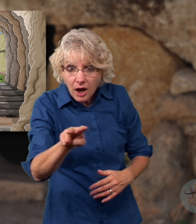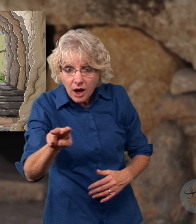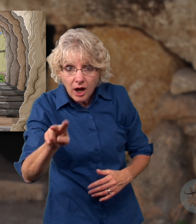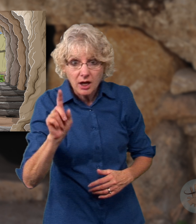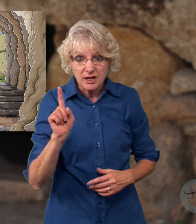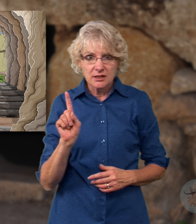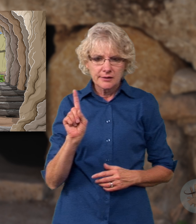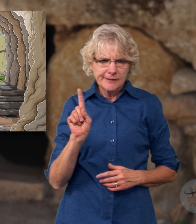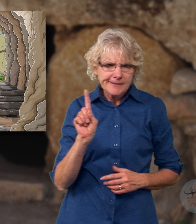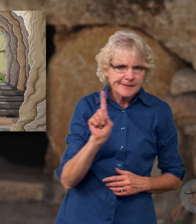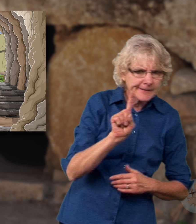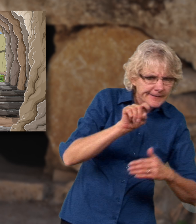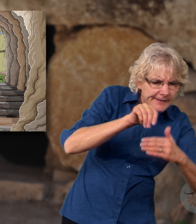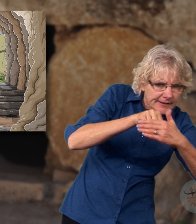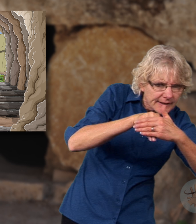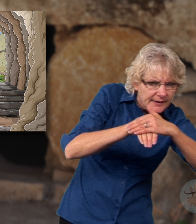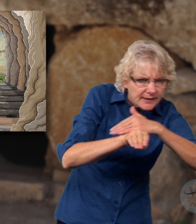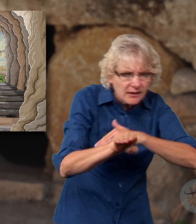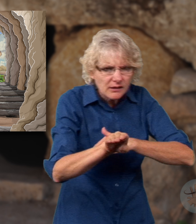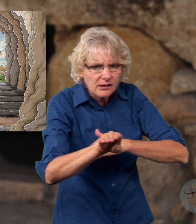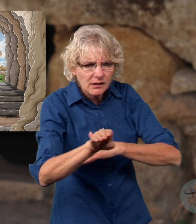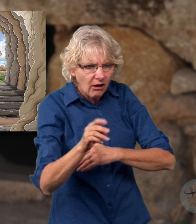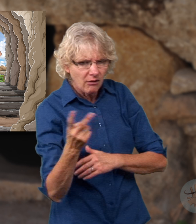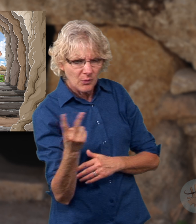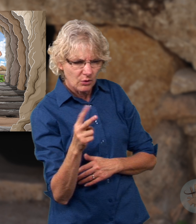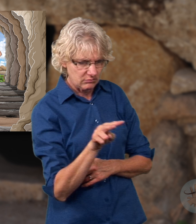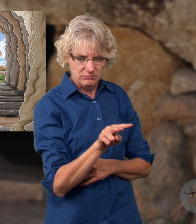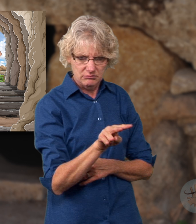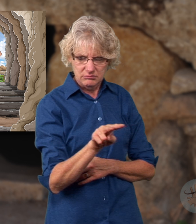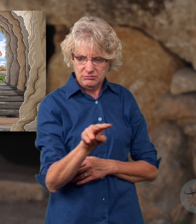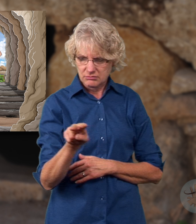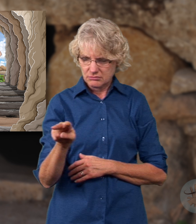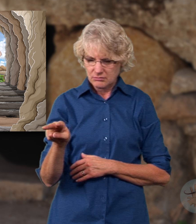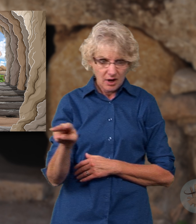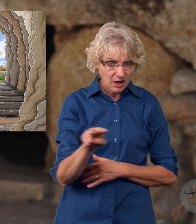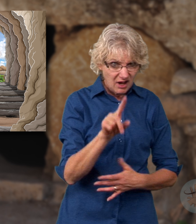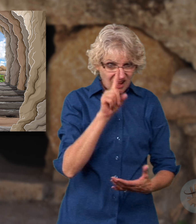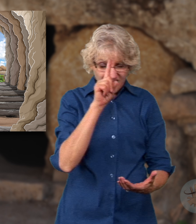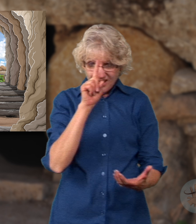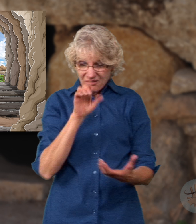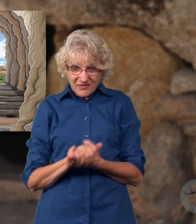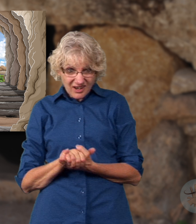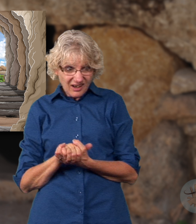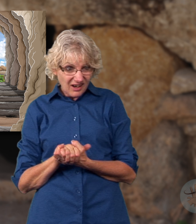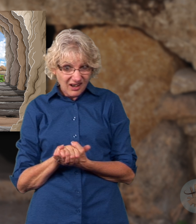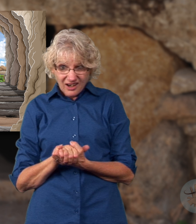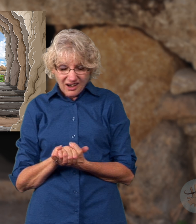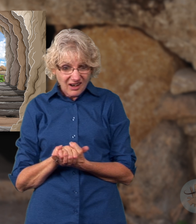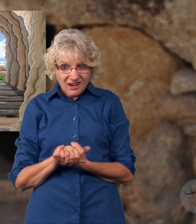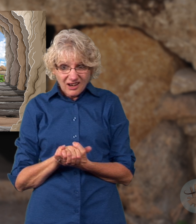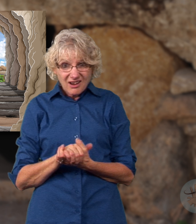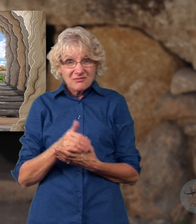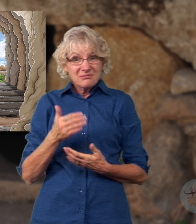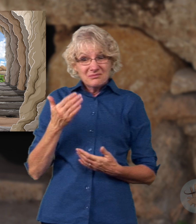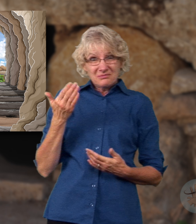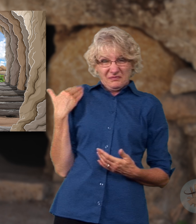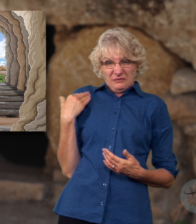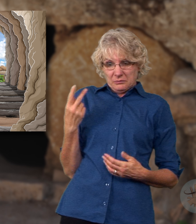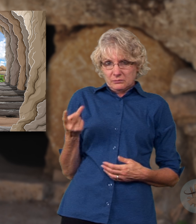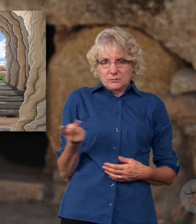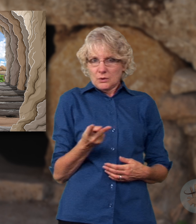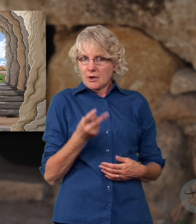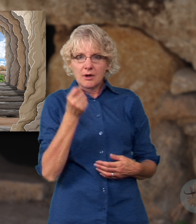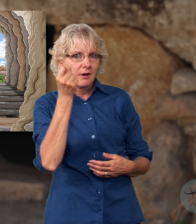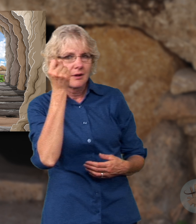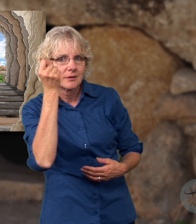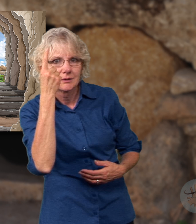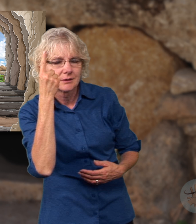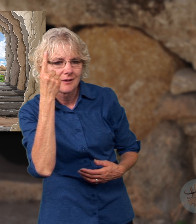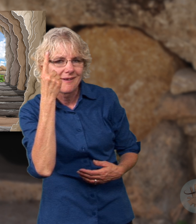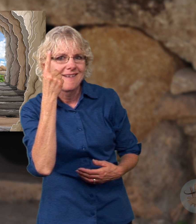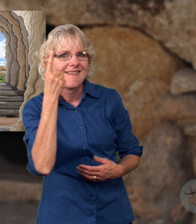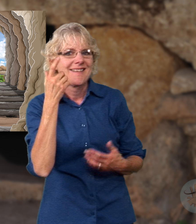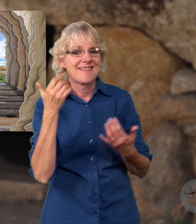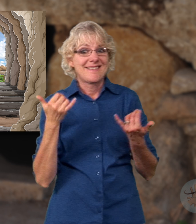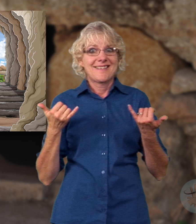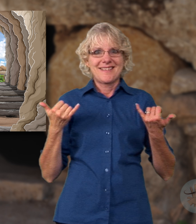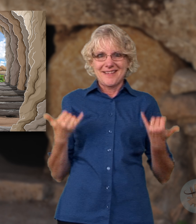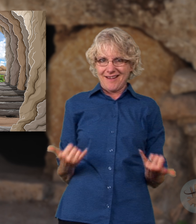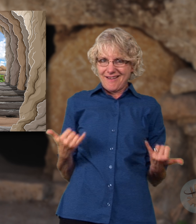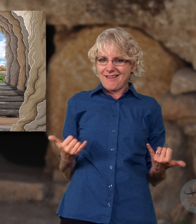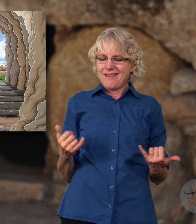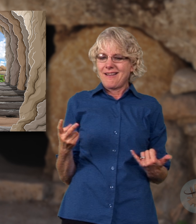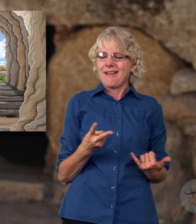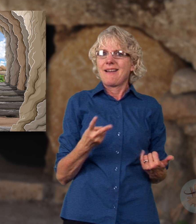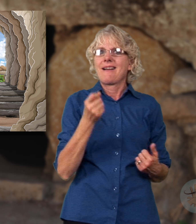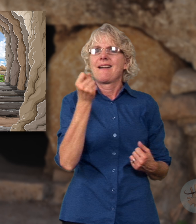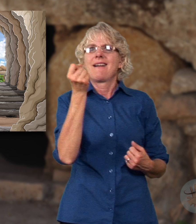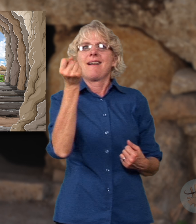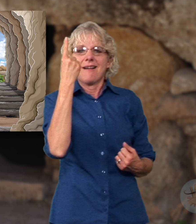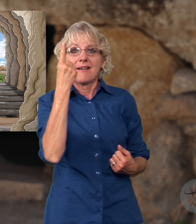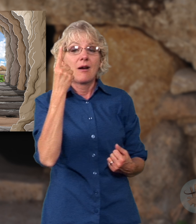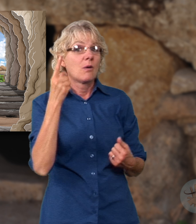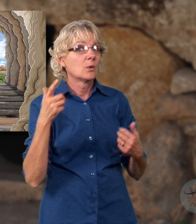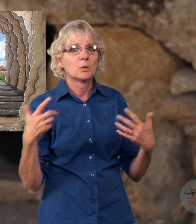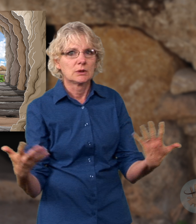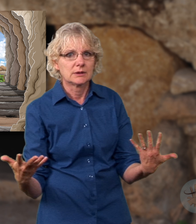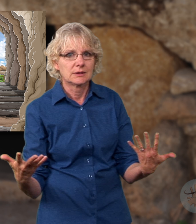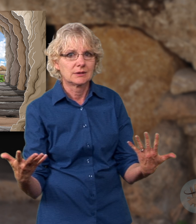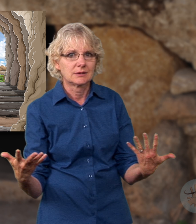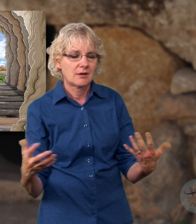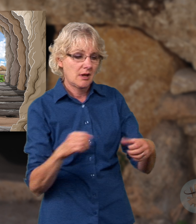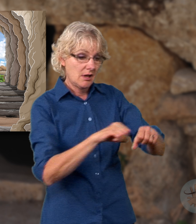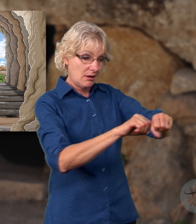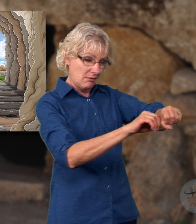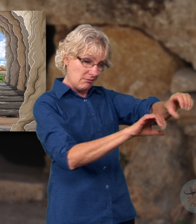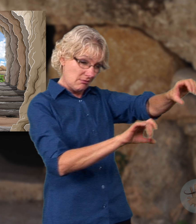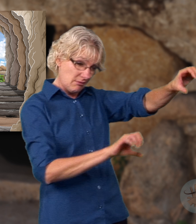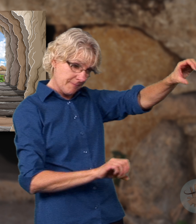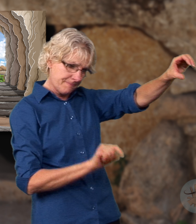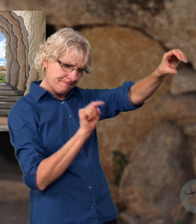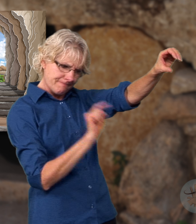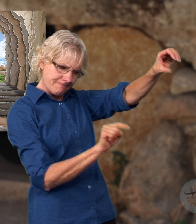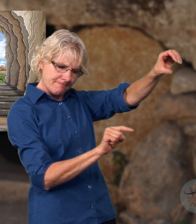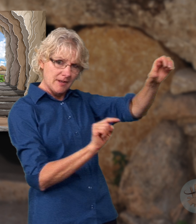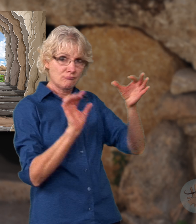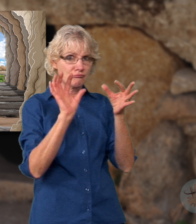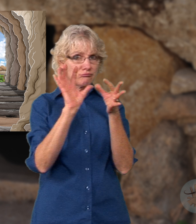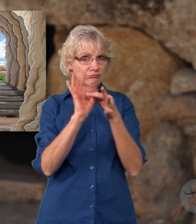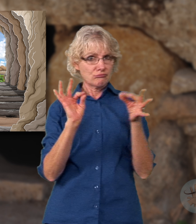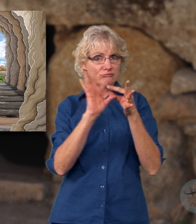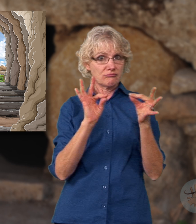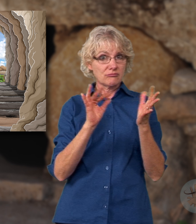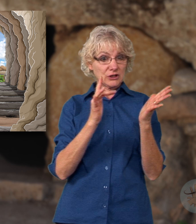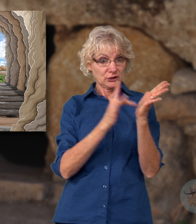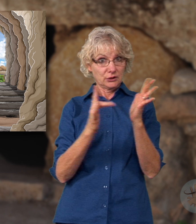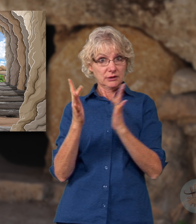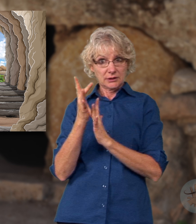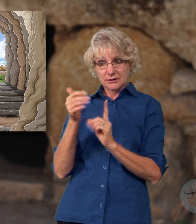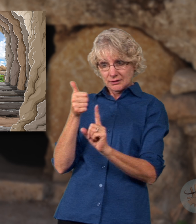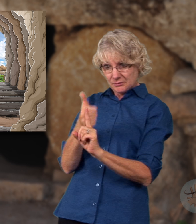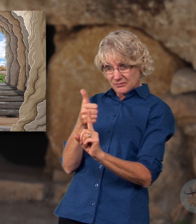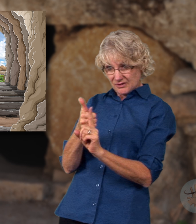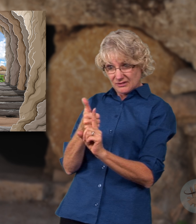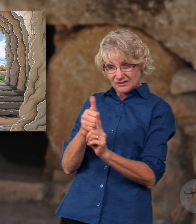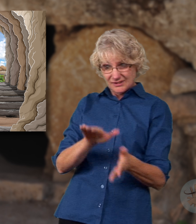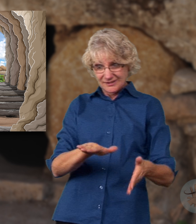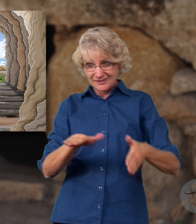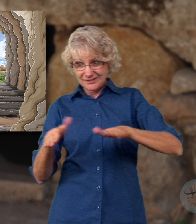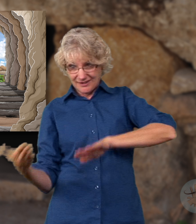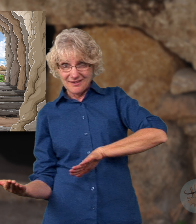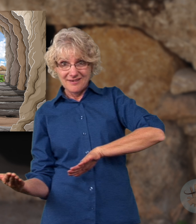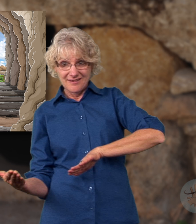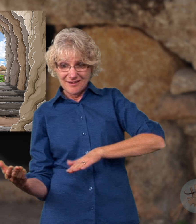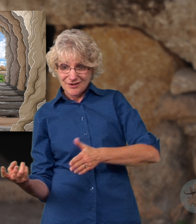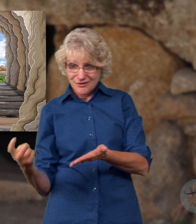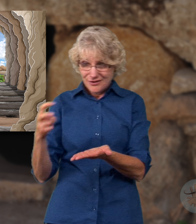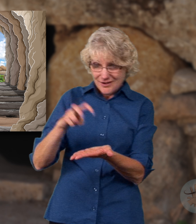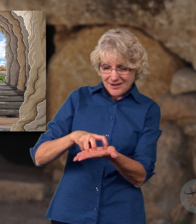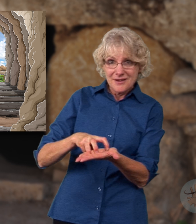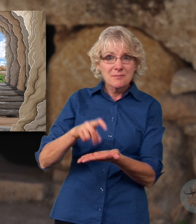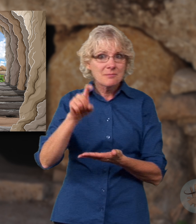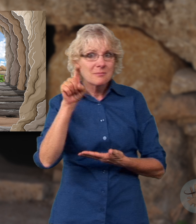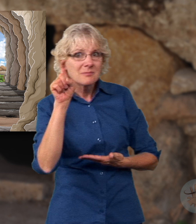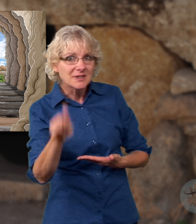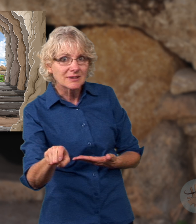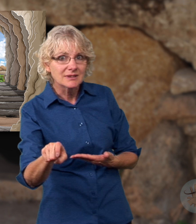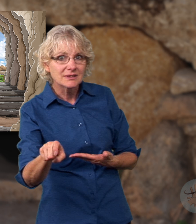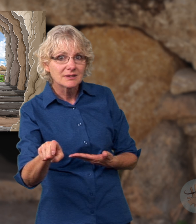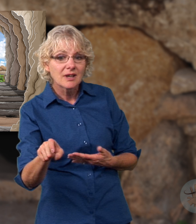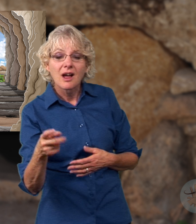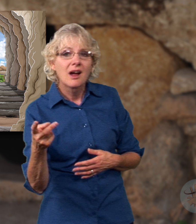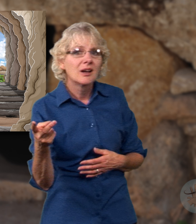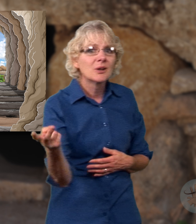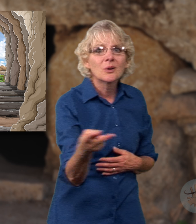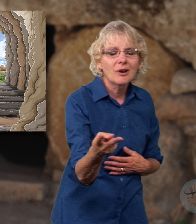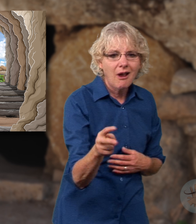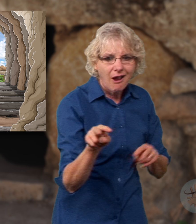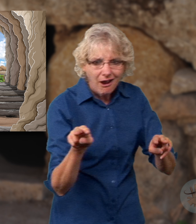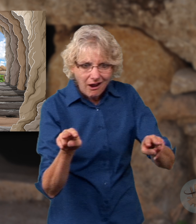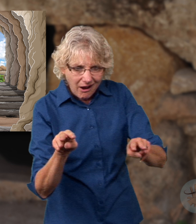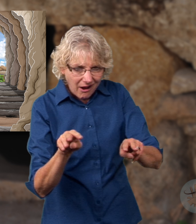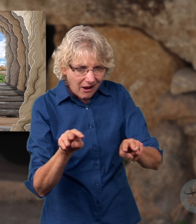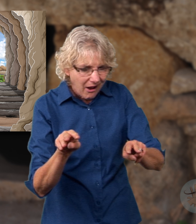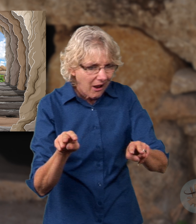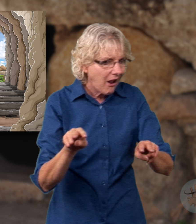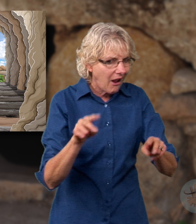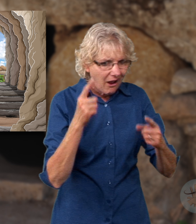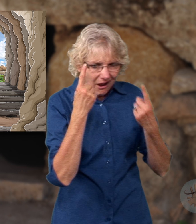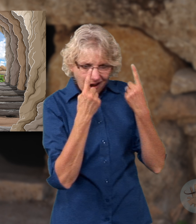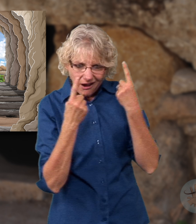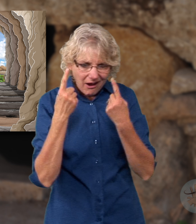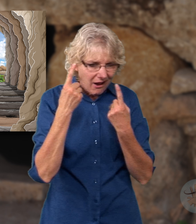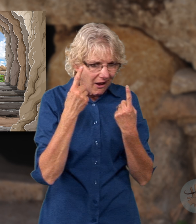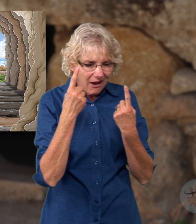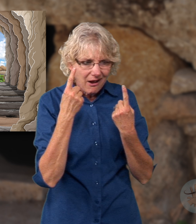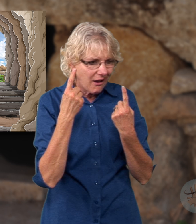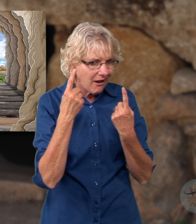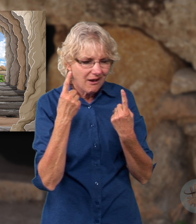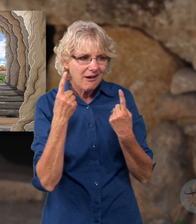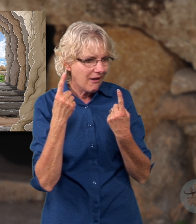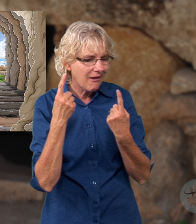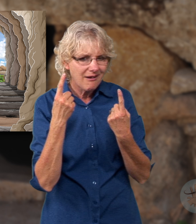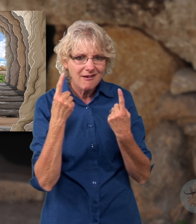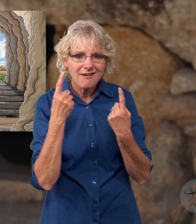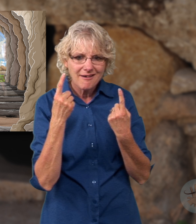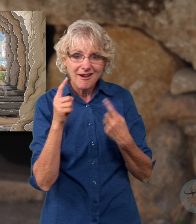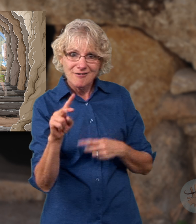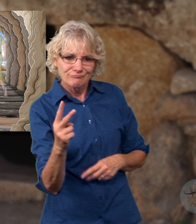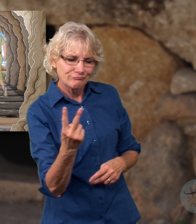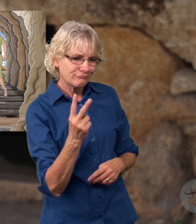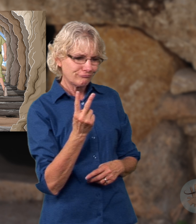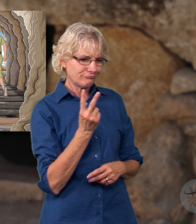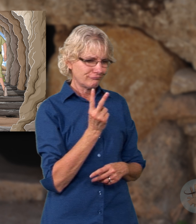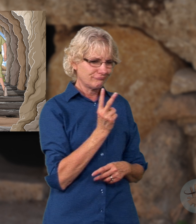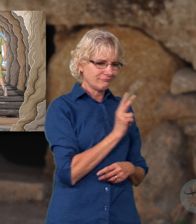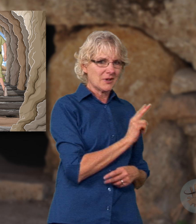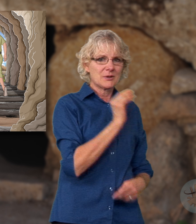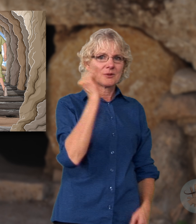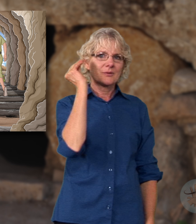Then the other disciple, who had reached the tomb first, also went in. And he saw and believed. For they still did not understand from the Scripture that Jesus had to rise from the dead.